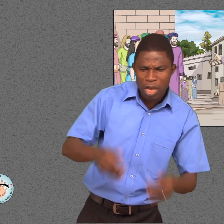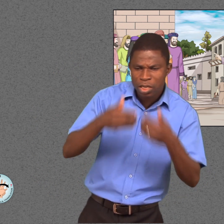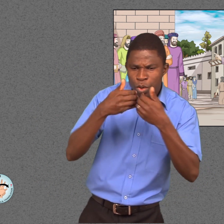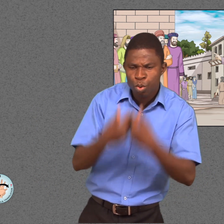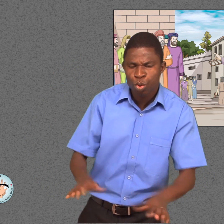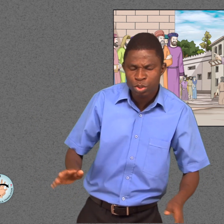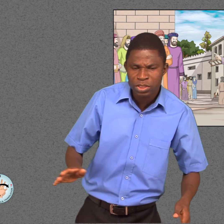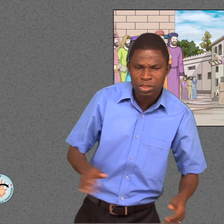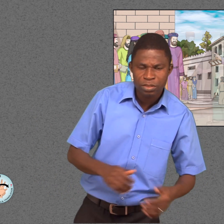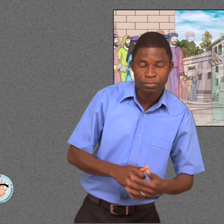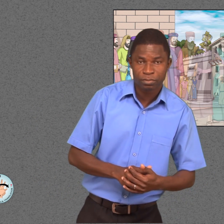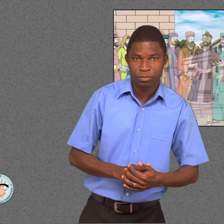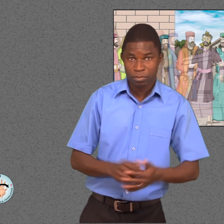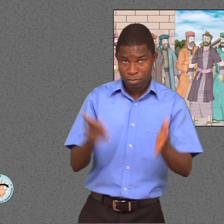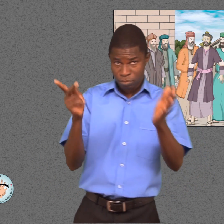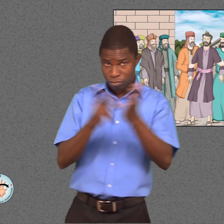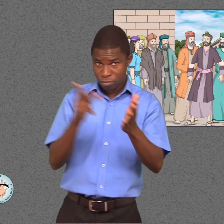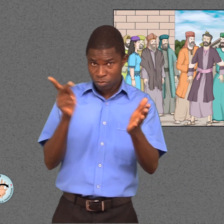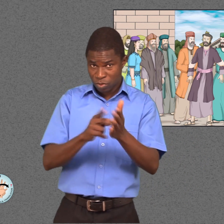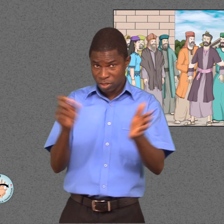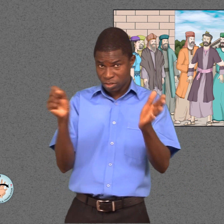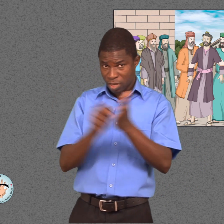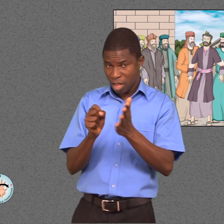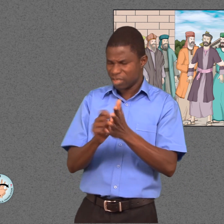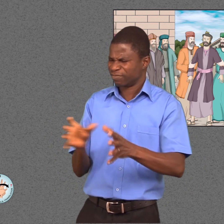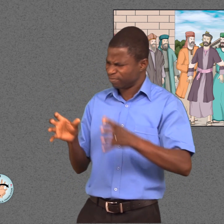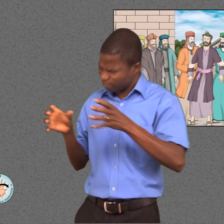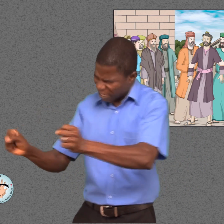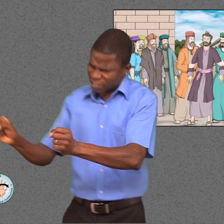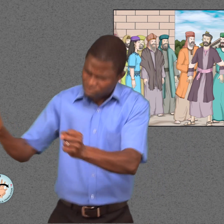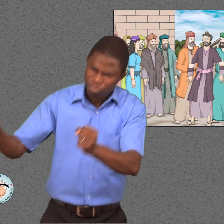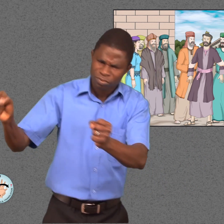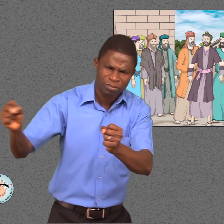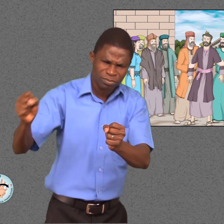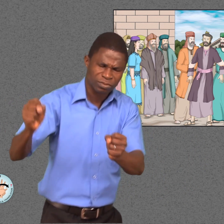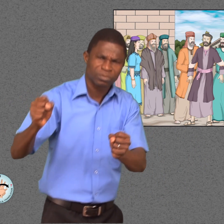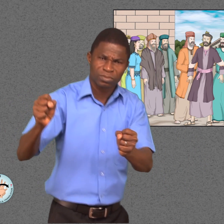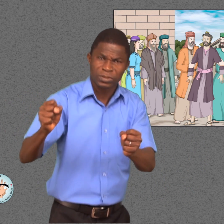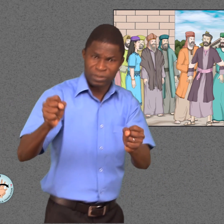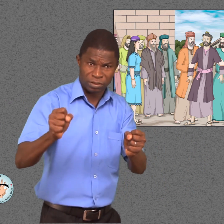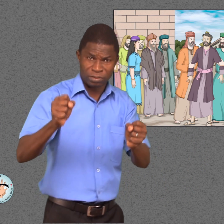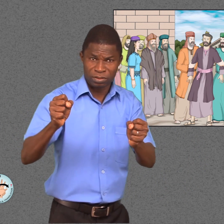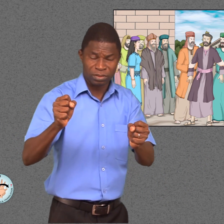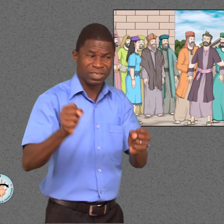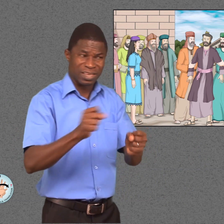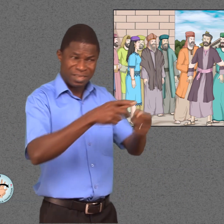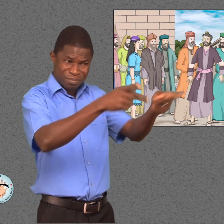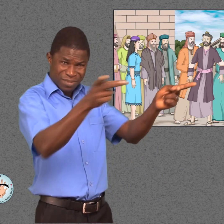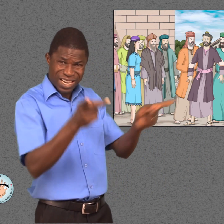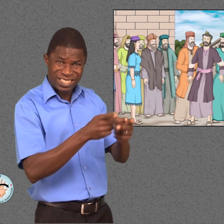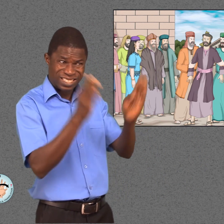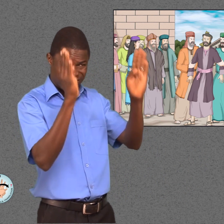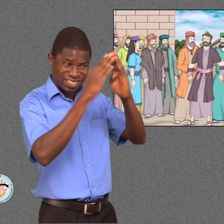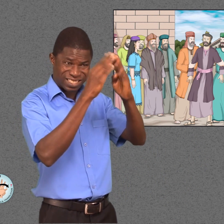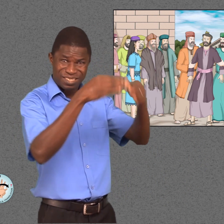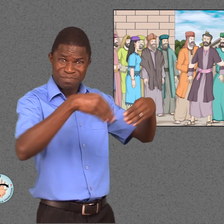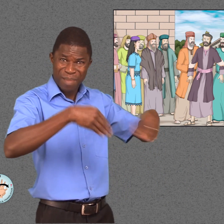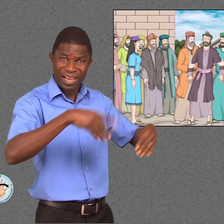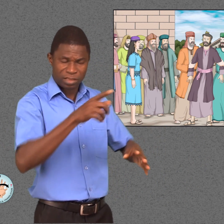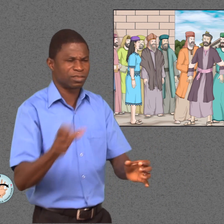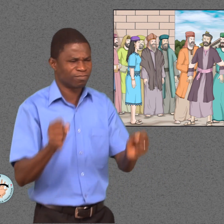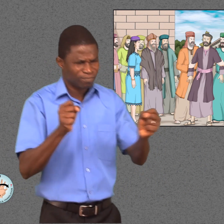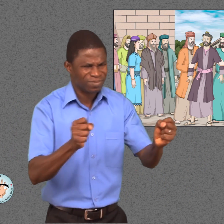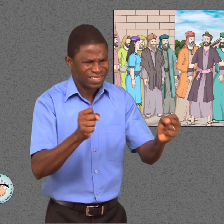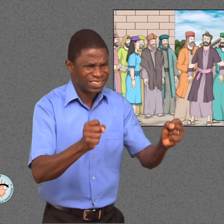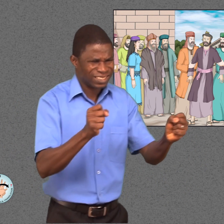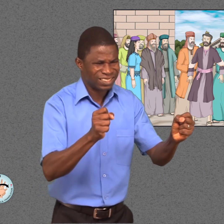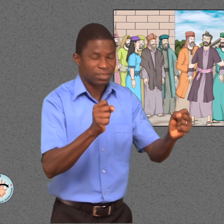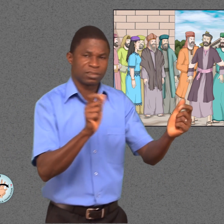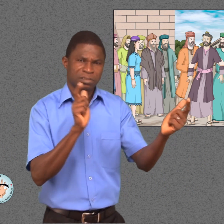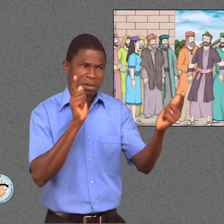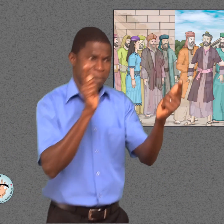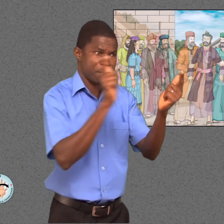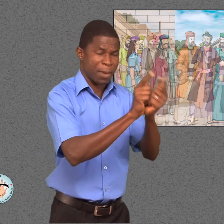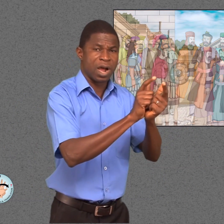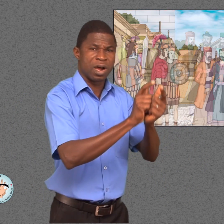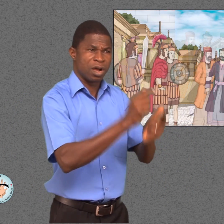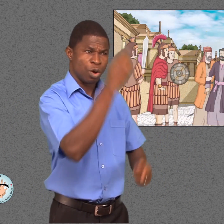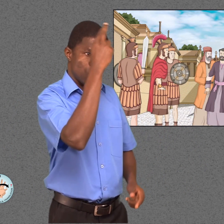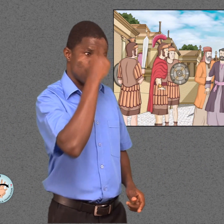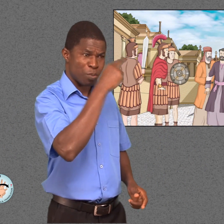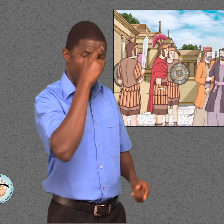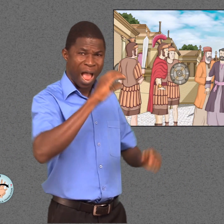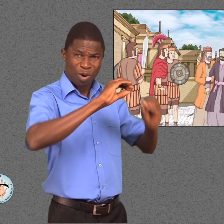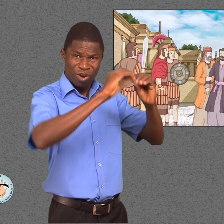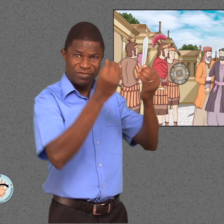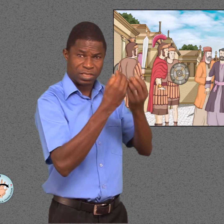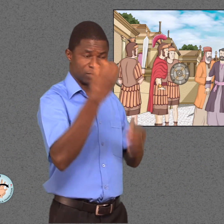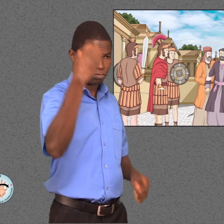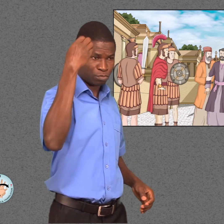When the girl’s owners saw that their hope of making money was gone, they seized Paul and Silas and dragged them before the authorities in the marketplace.